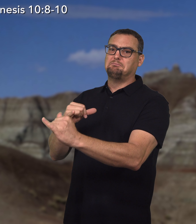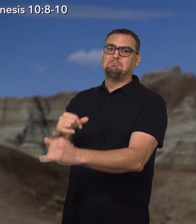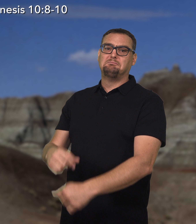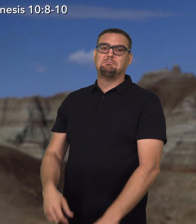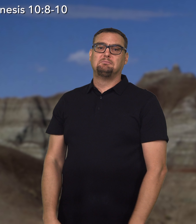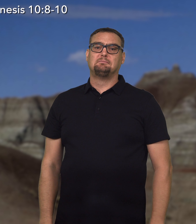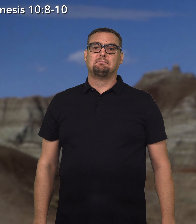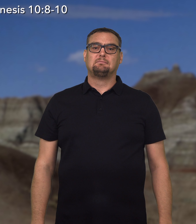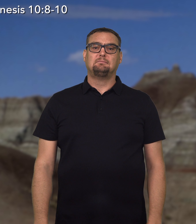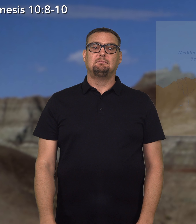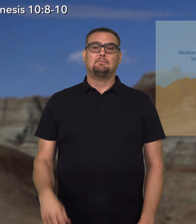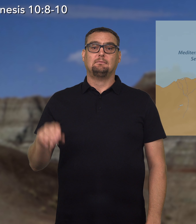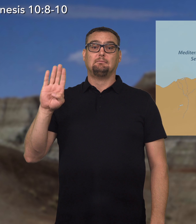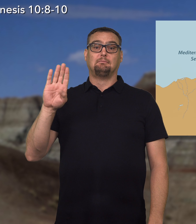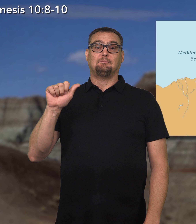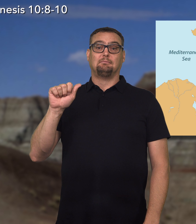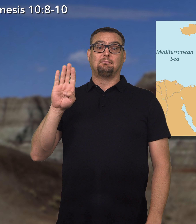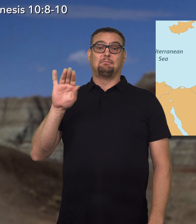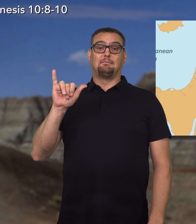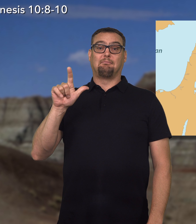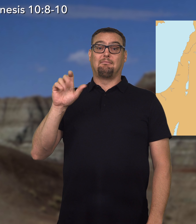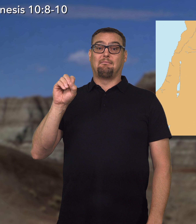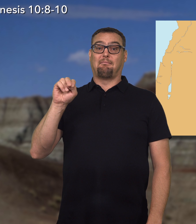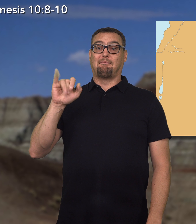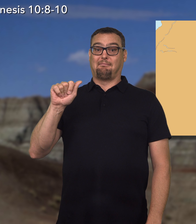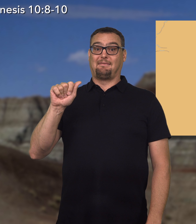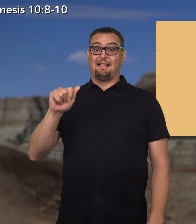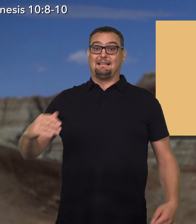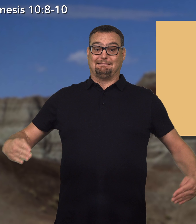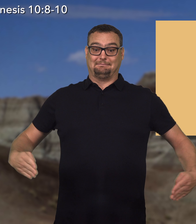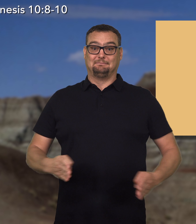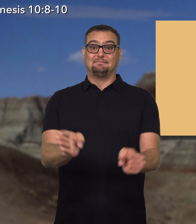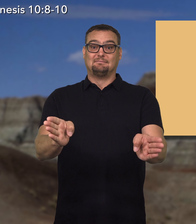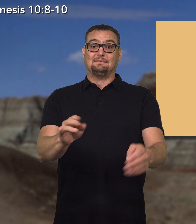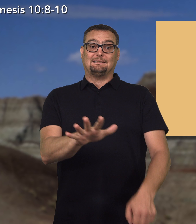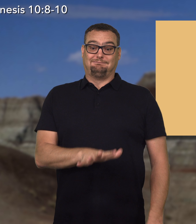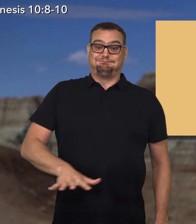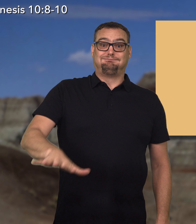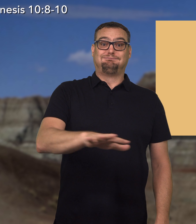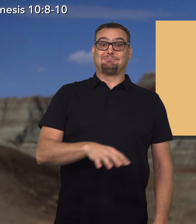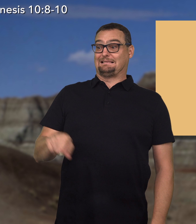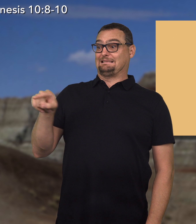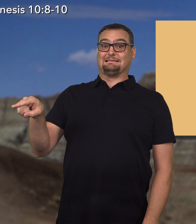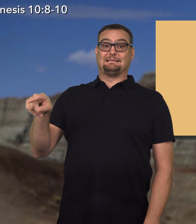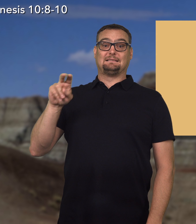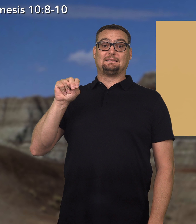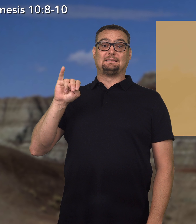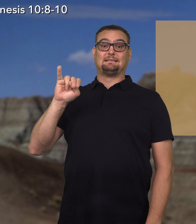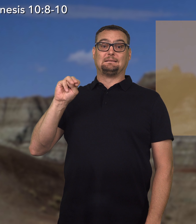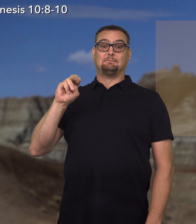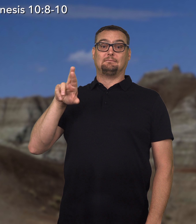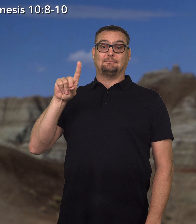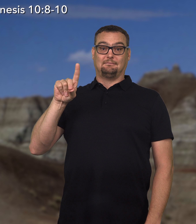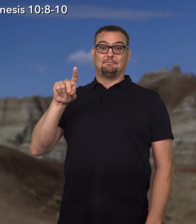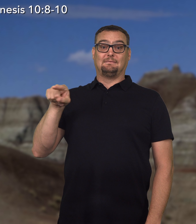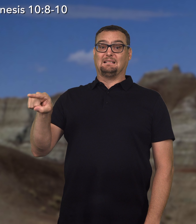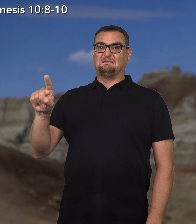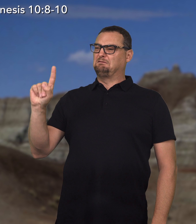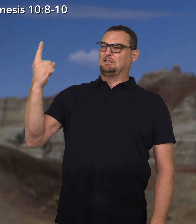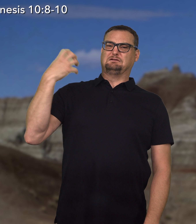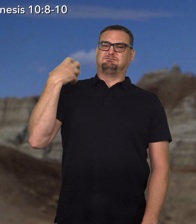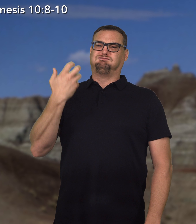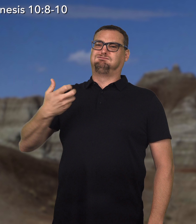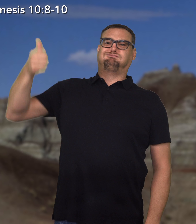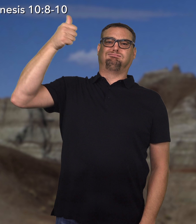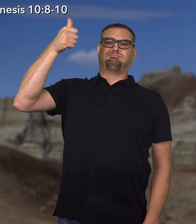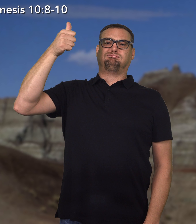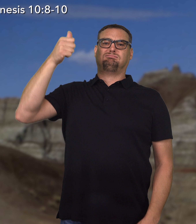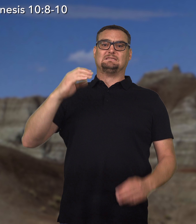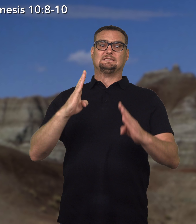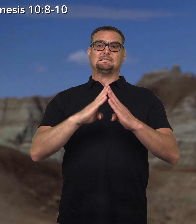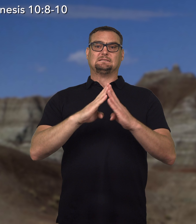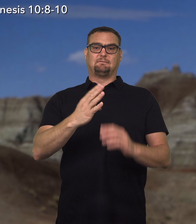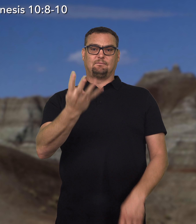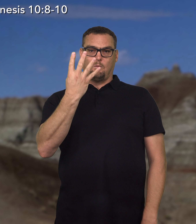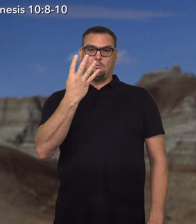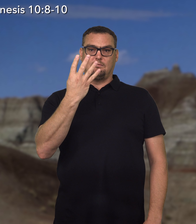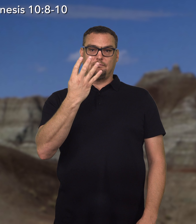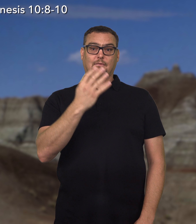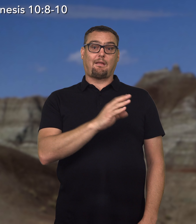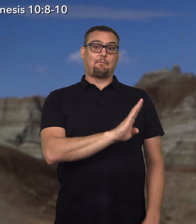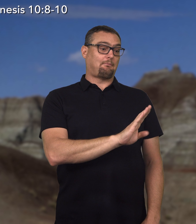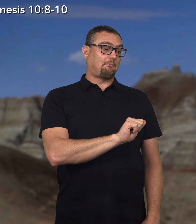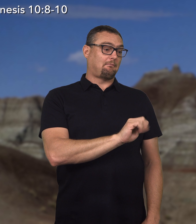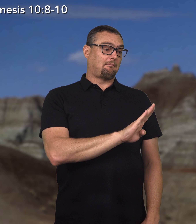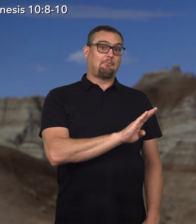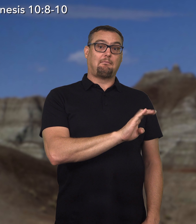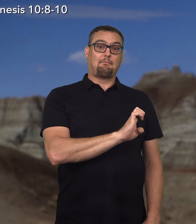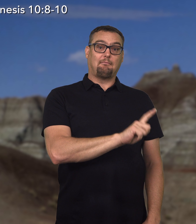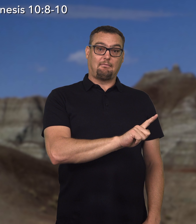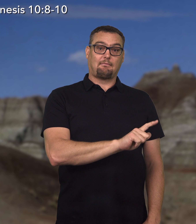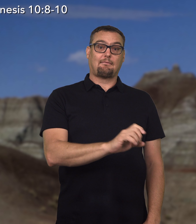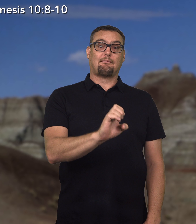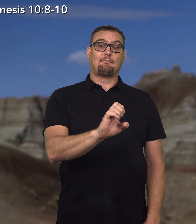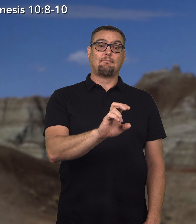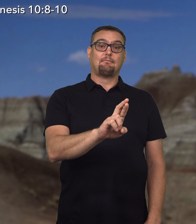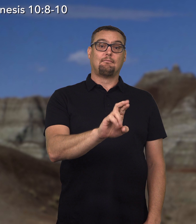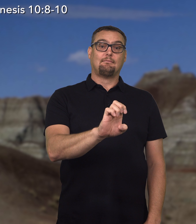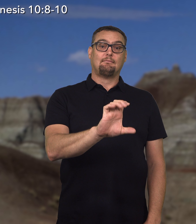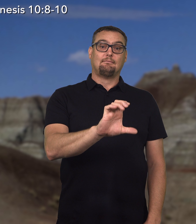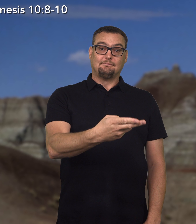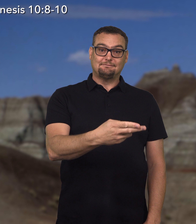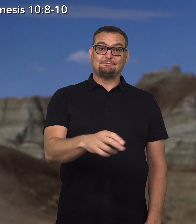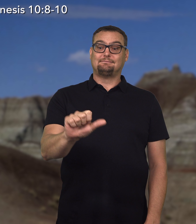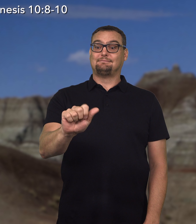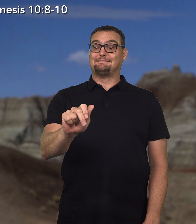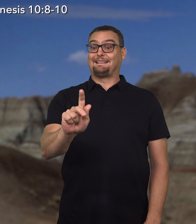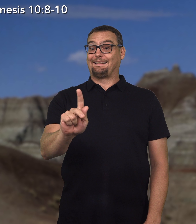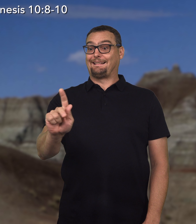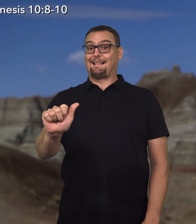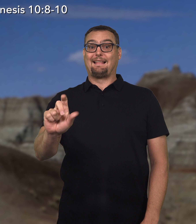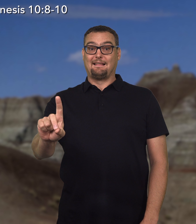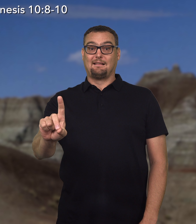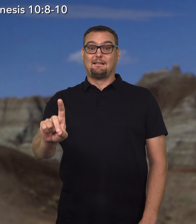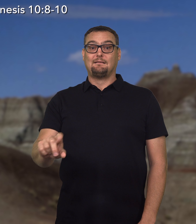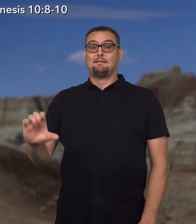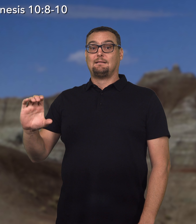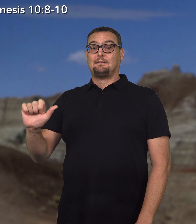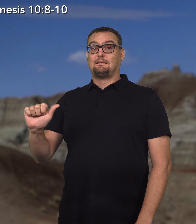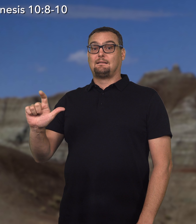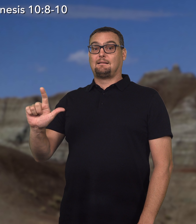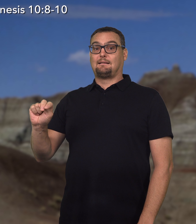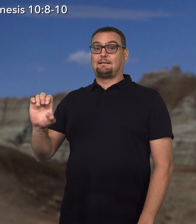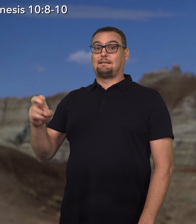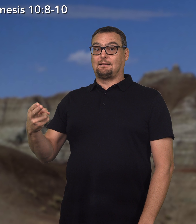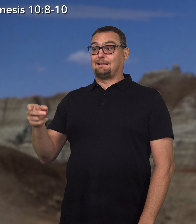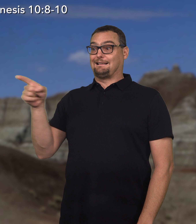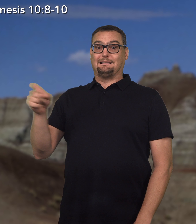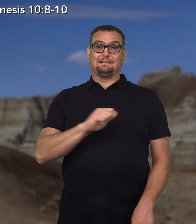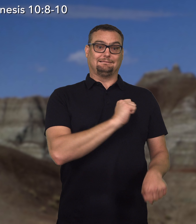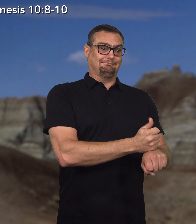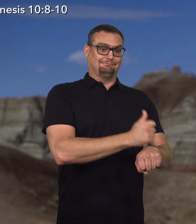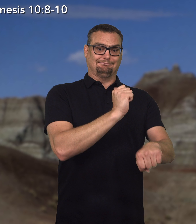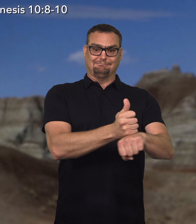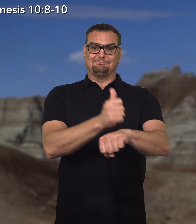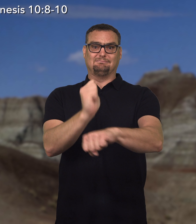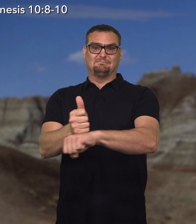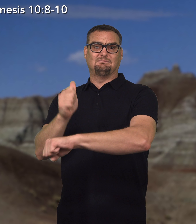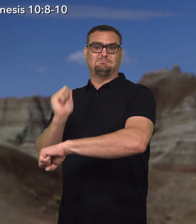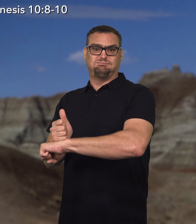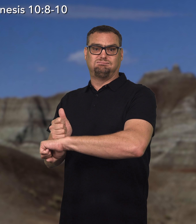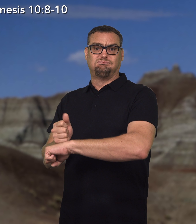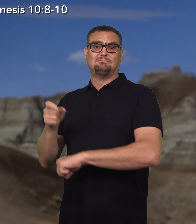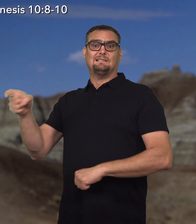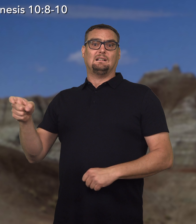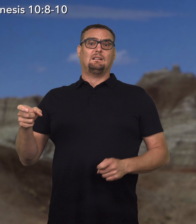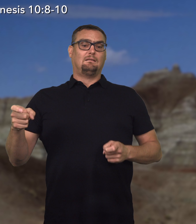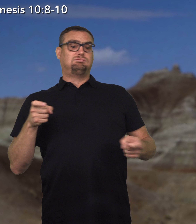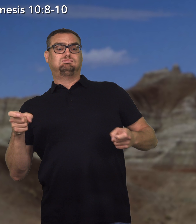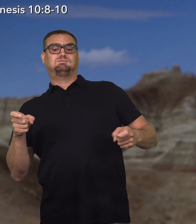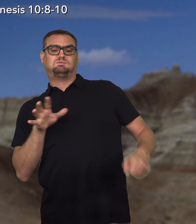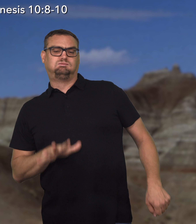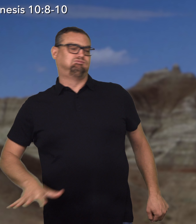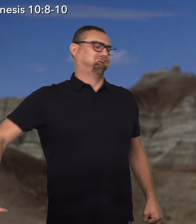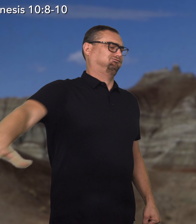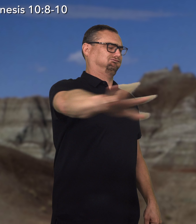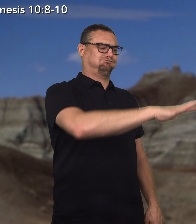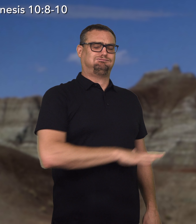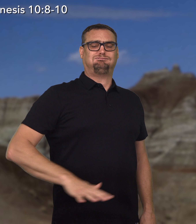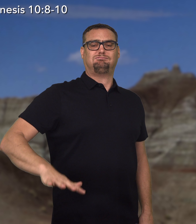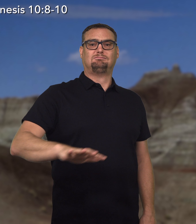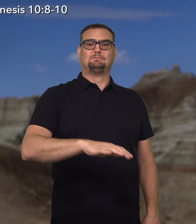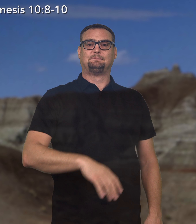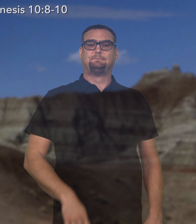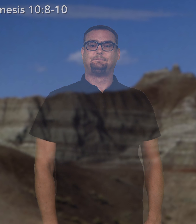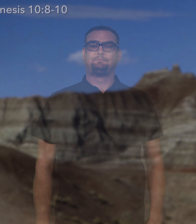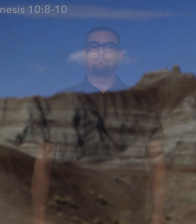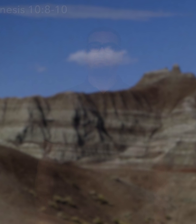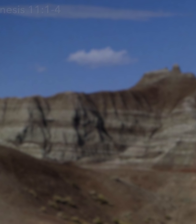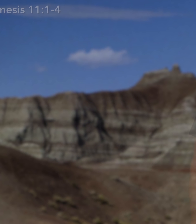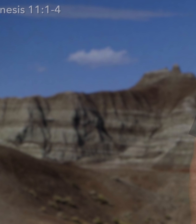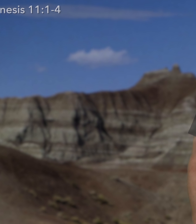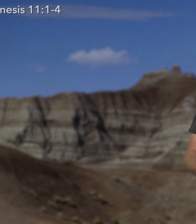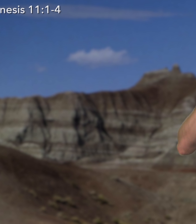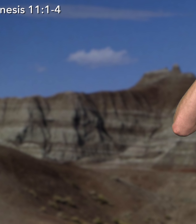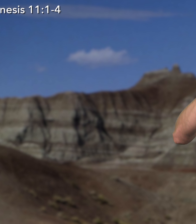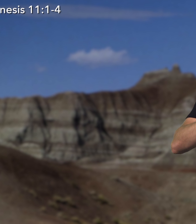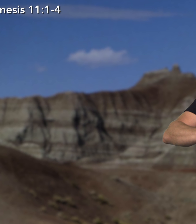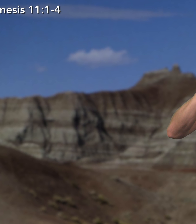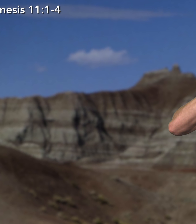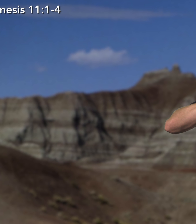His kingdom began in Babylon, Erech, Accad, and Calneh, in the land of Shinar.